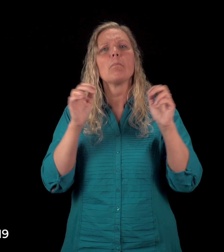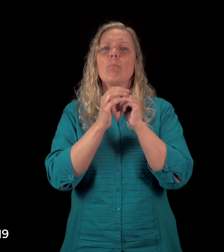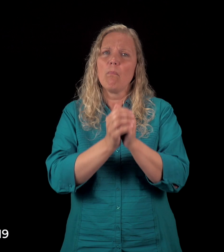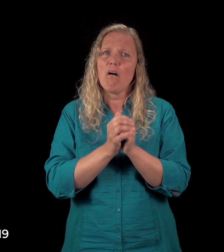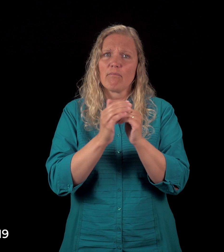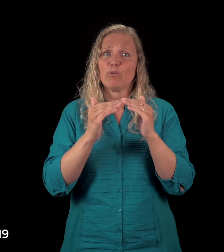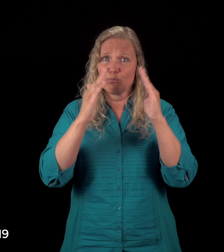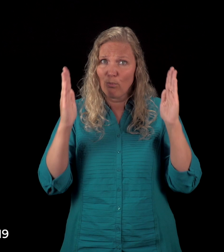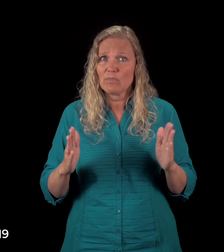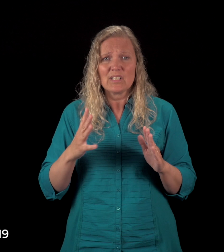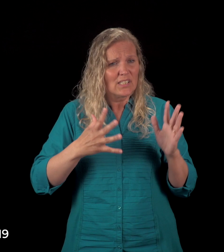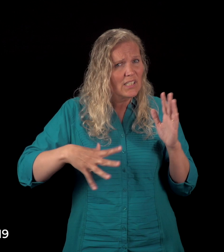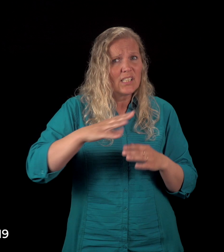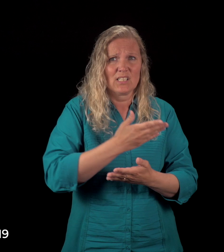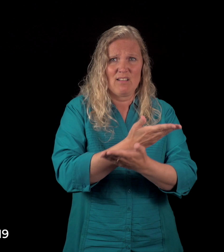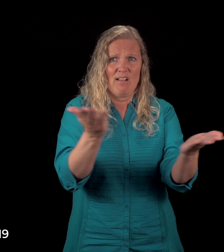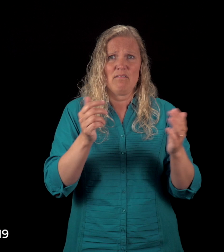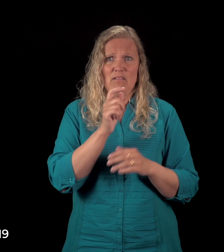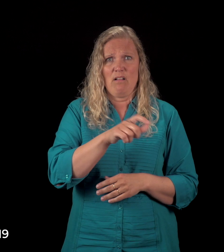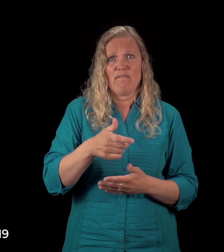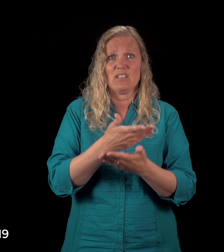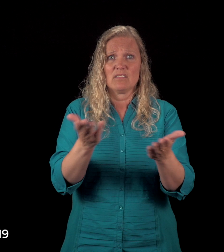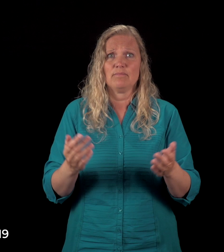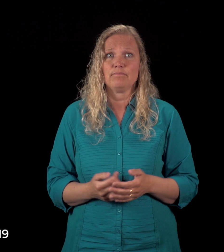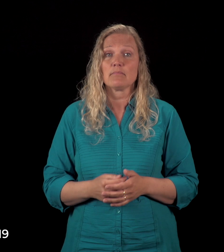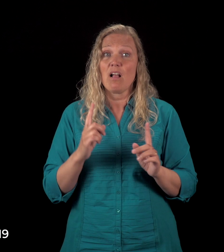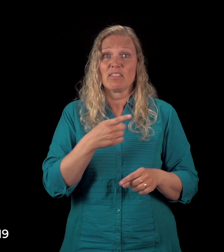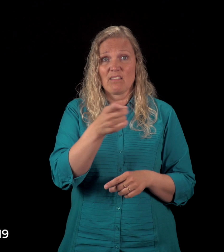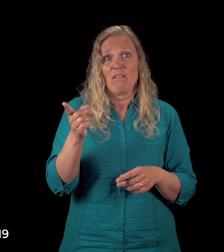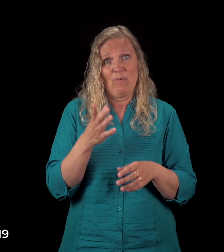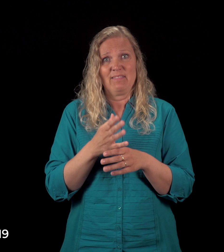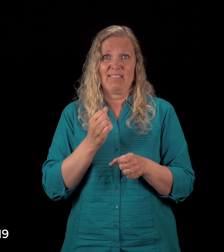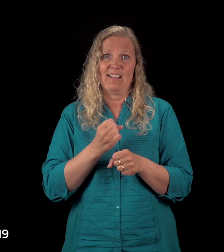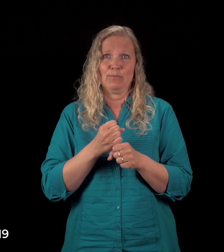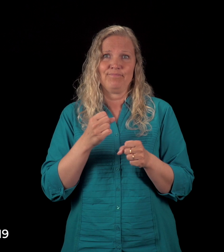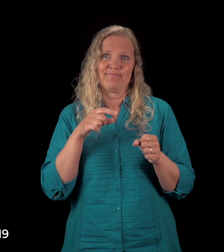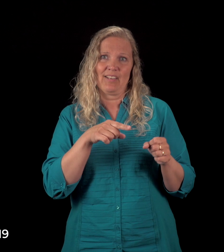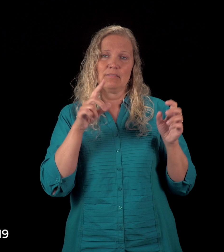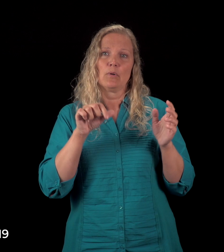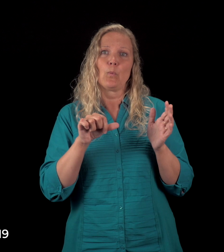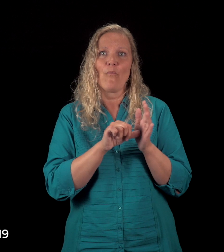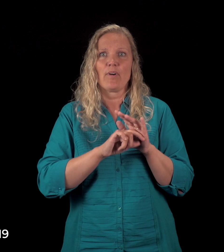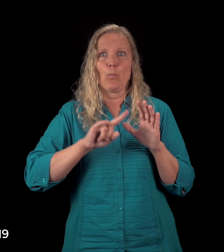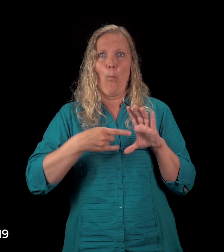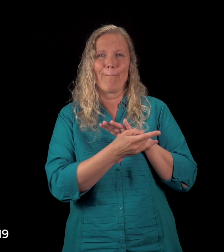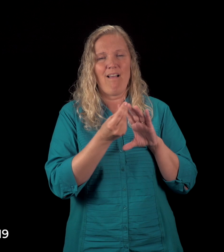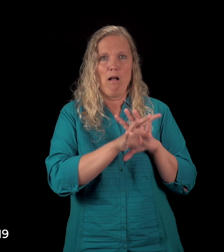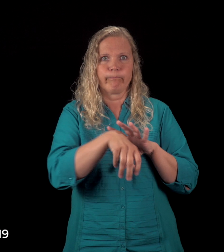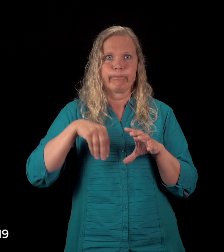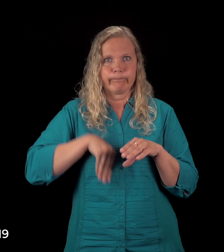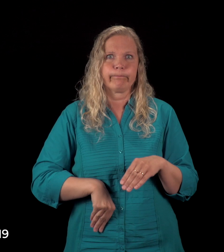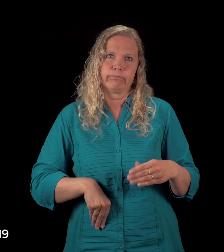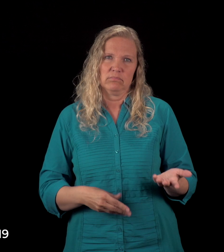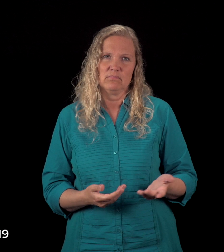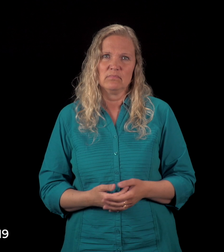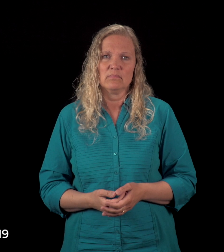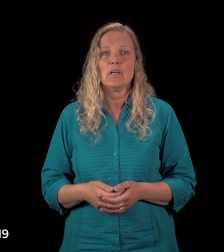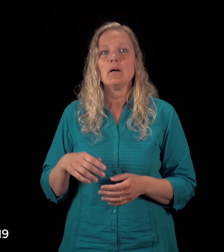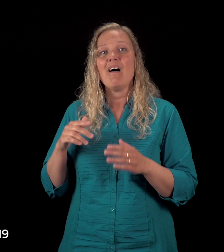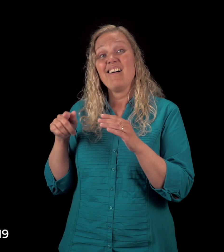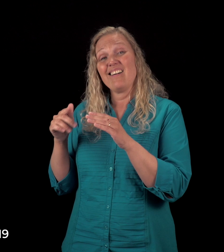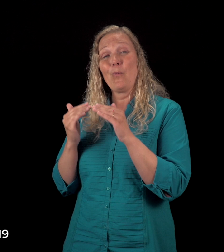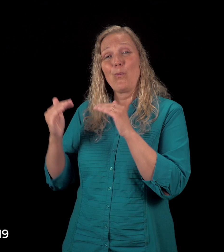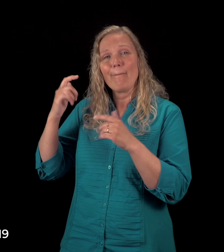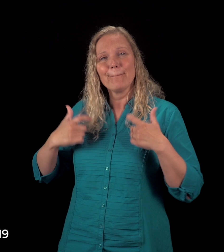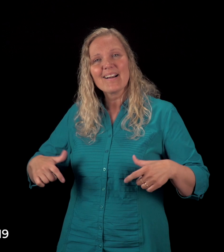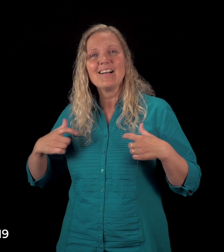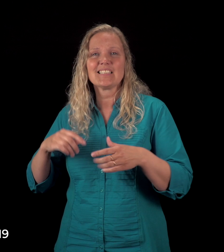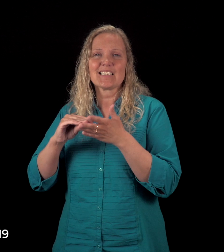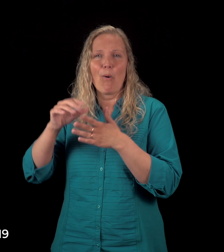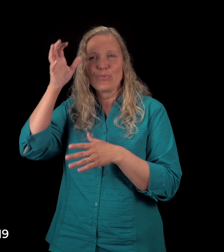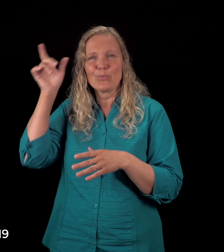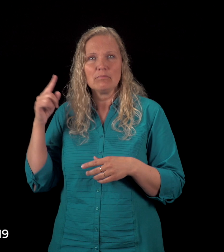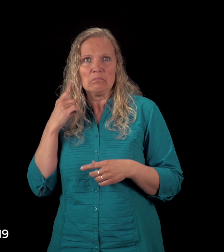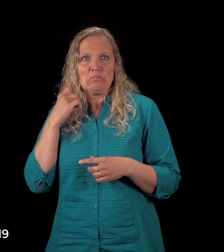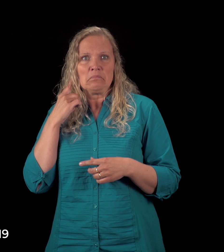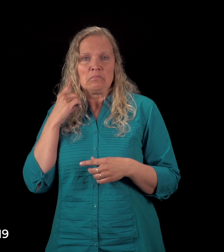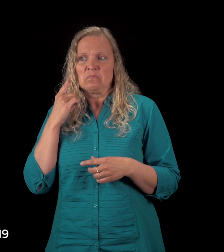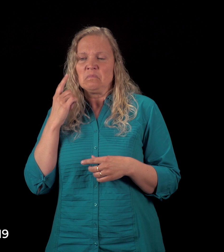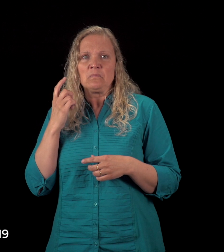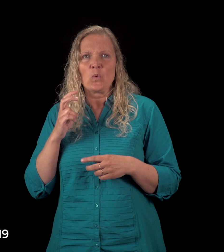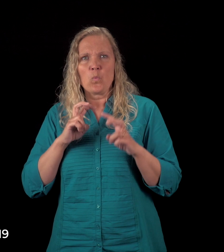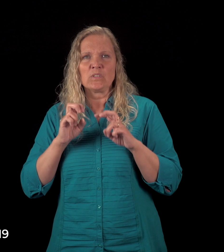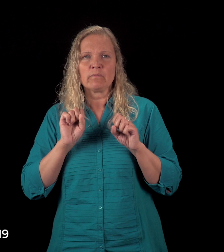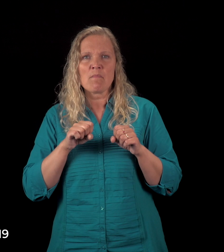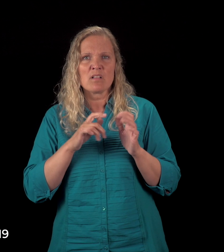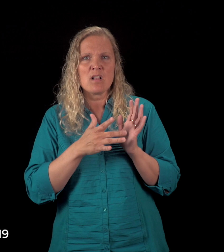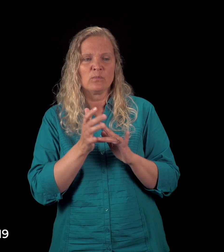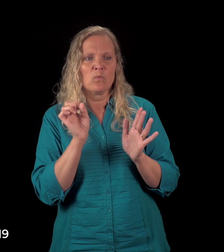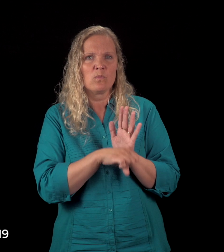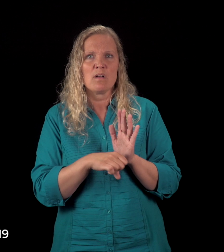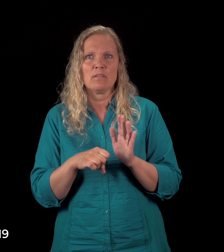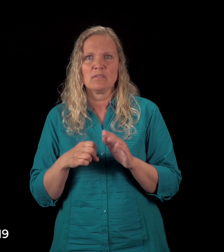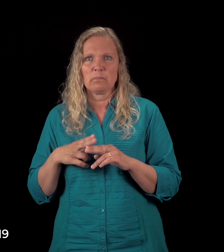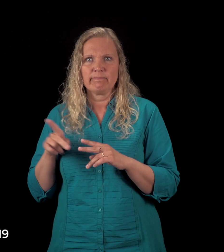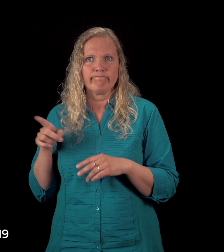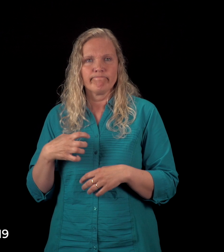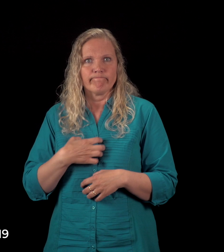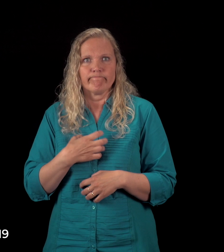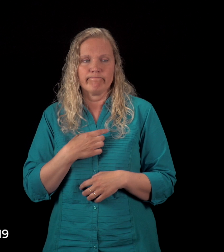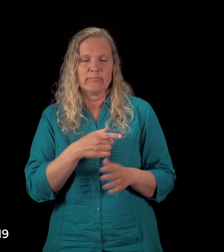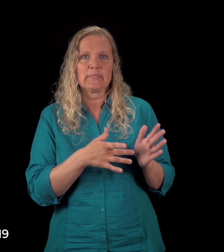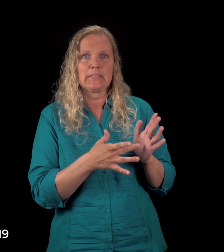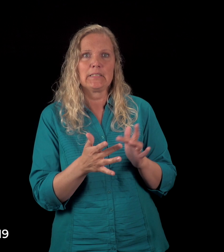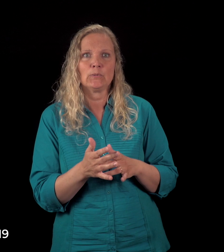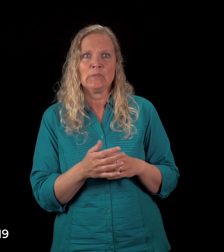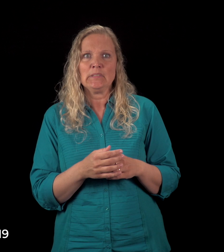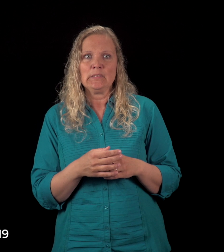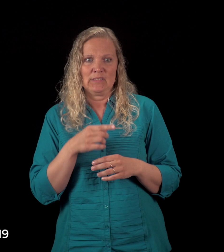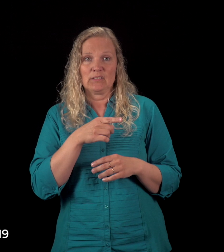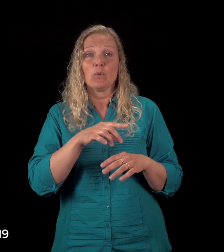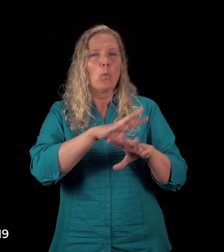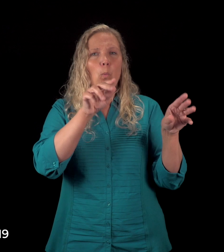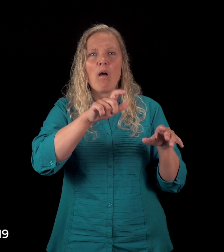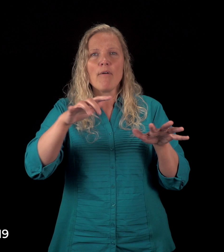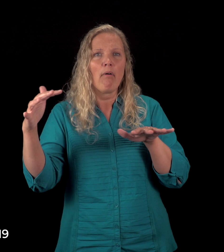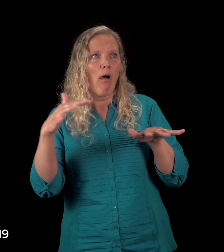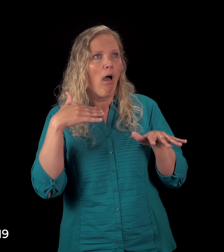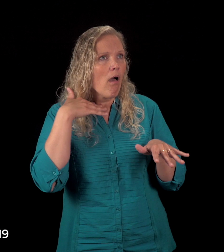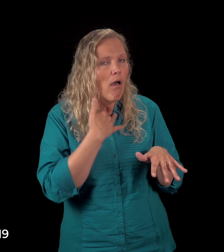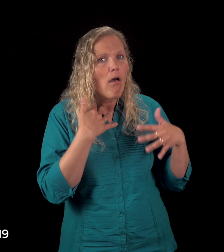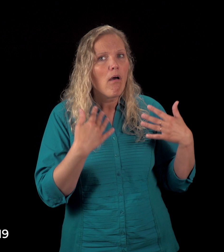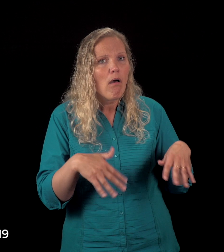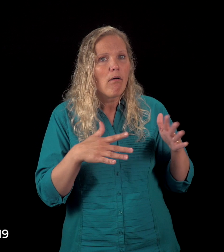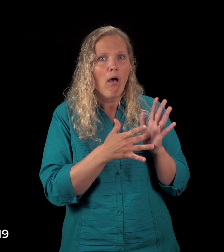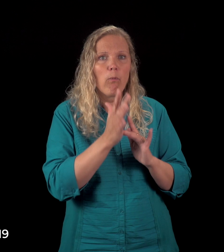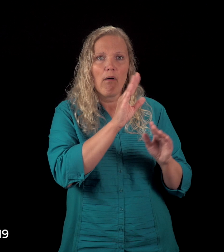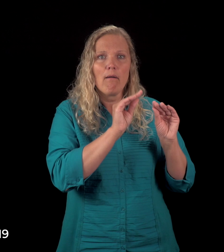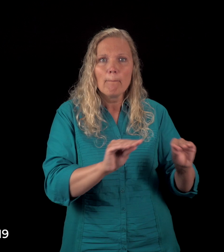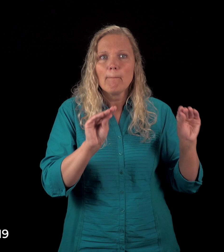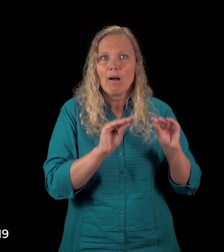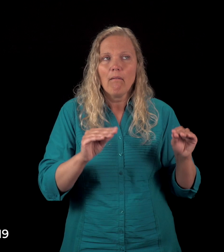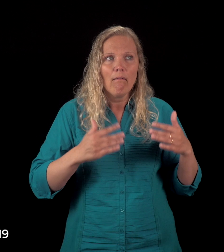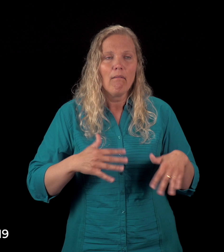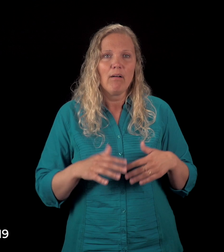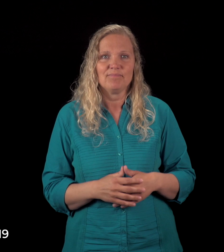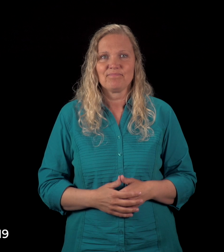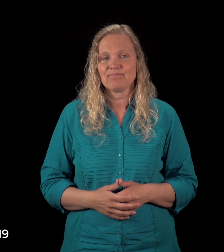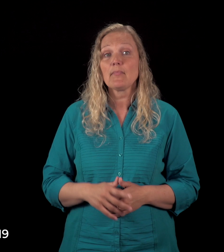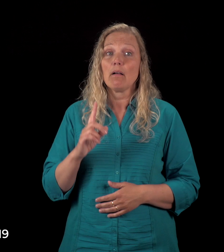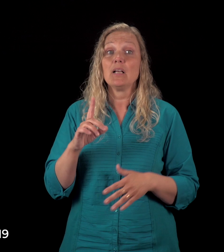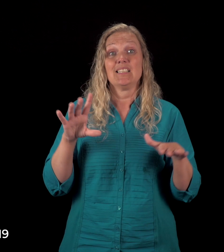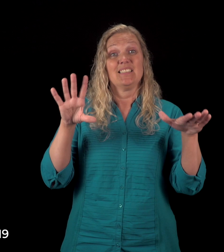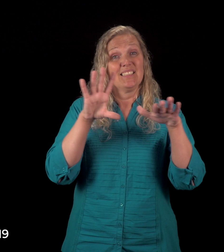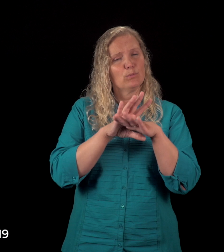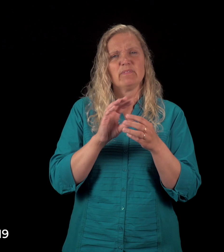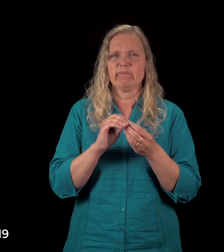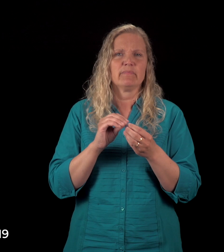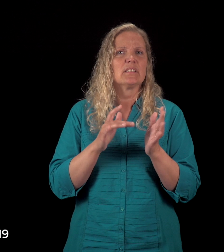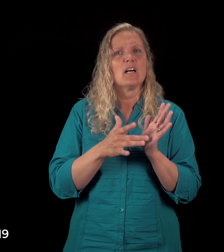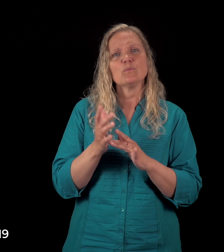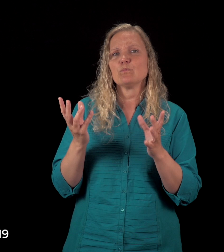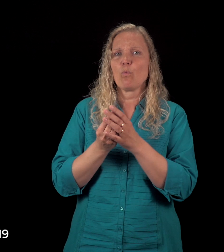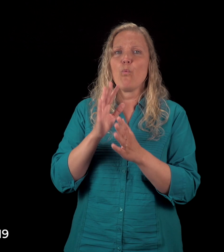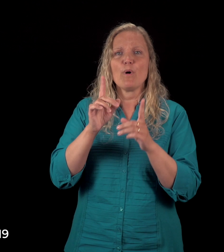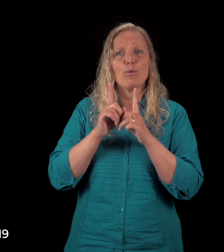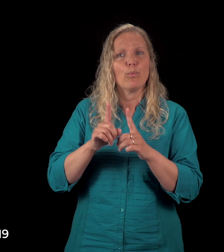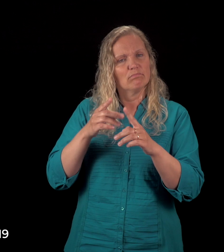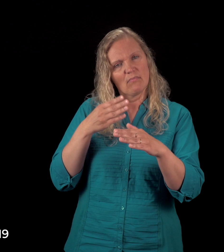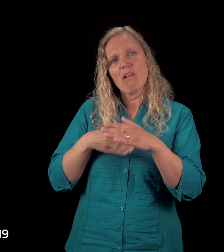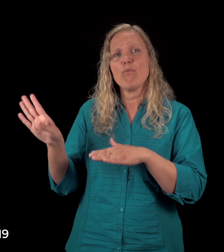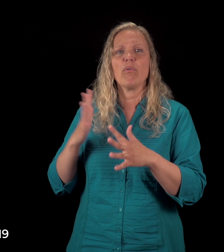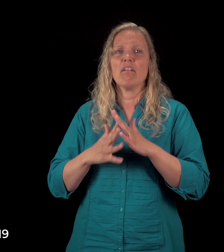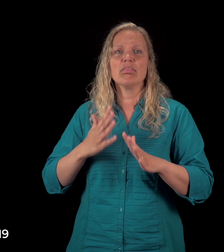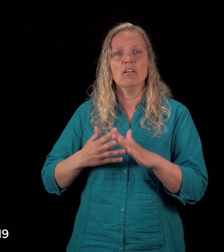But you have made it ‘a den of robbers.’” When the chief priests and scribes heard this, they looked for a way to kill Him. For they were afraid of Him, because the whole crowd was astonished at His teaching.